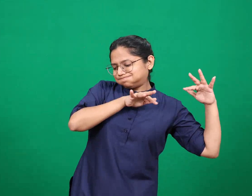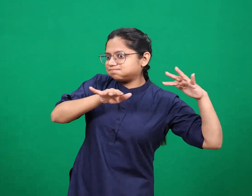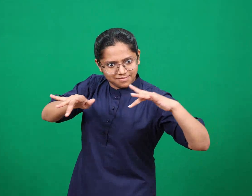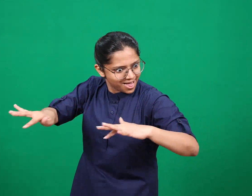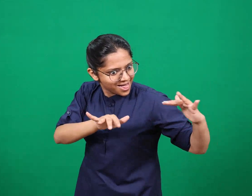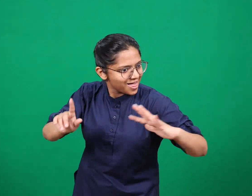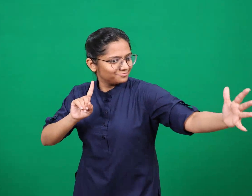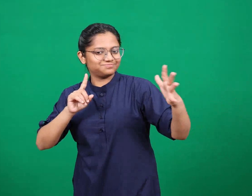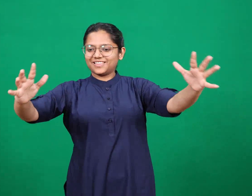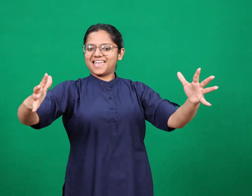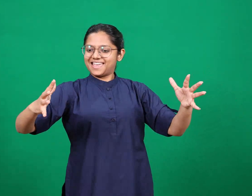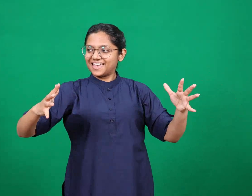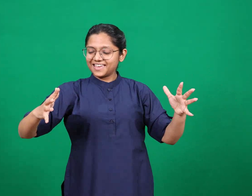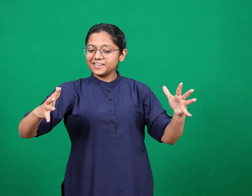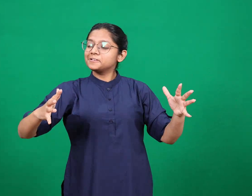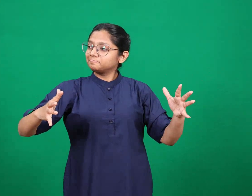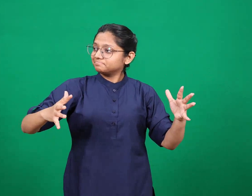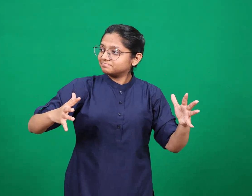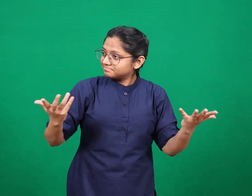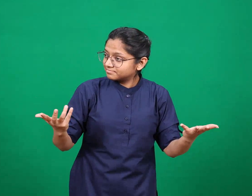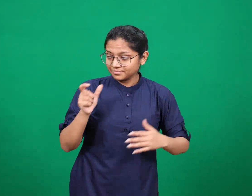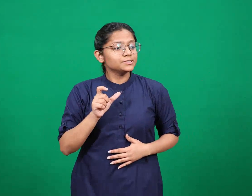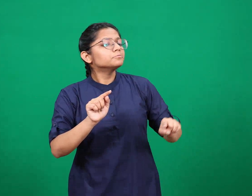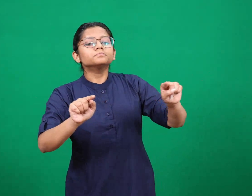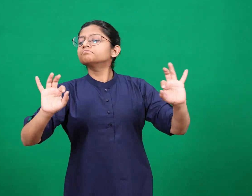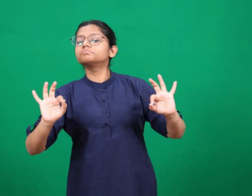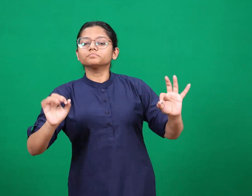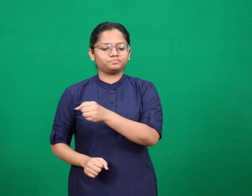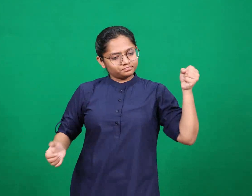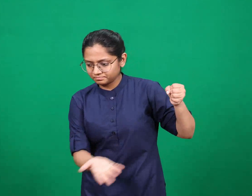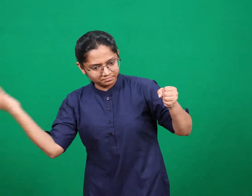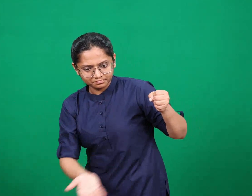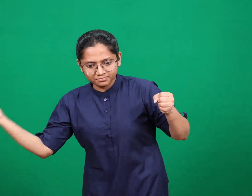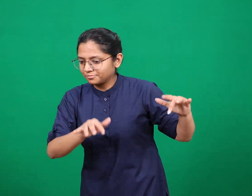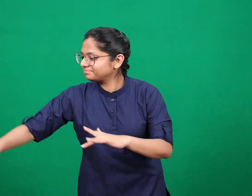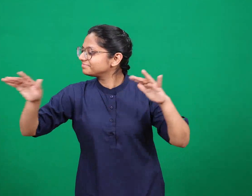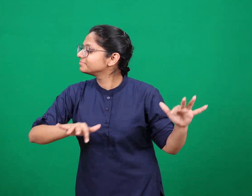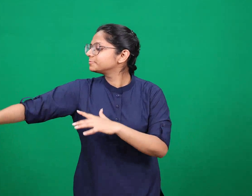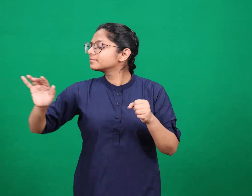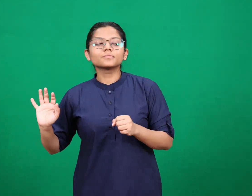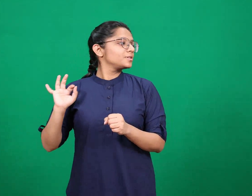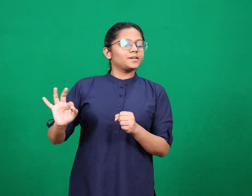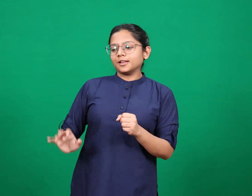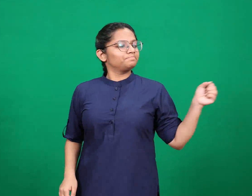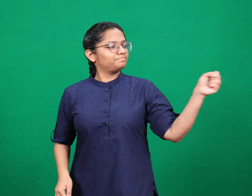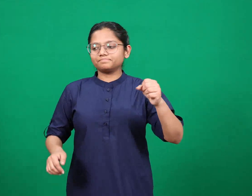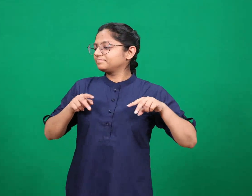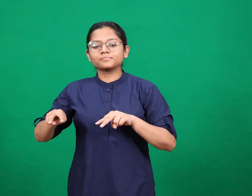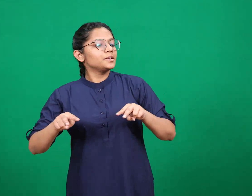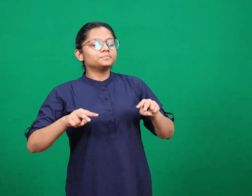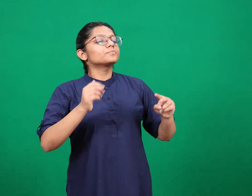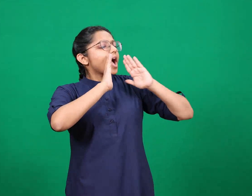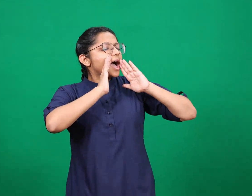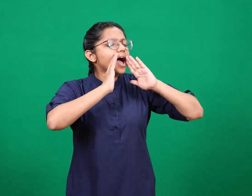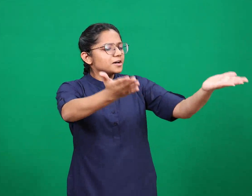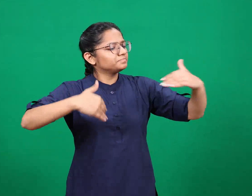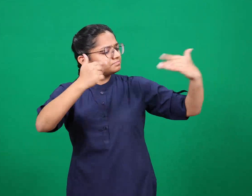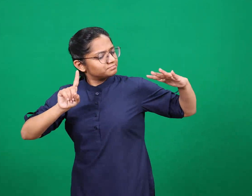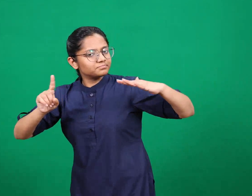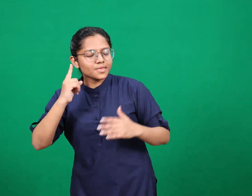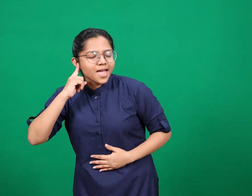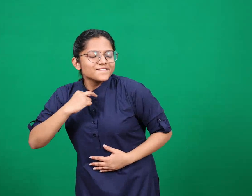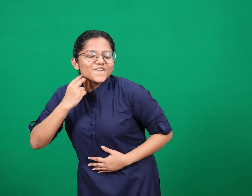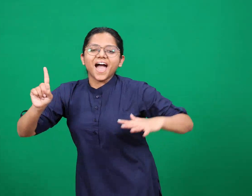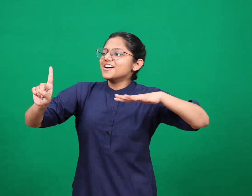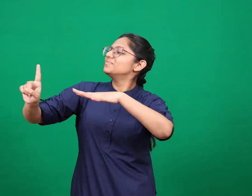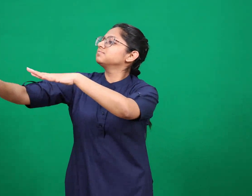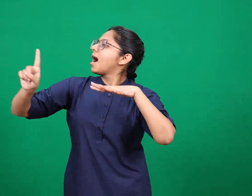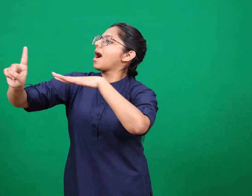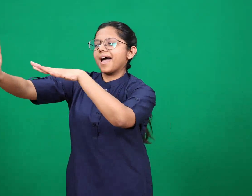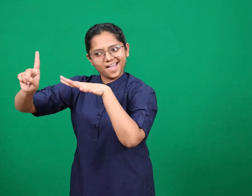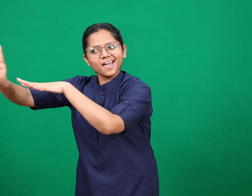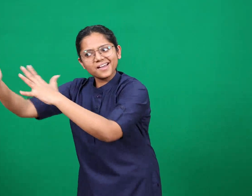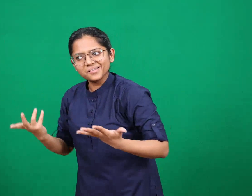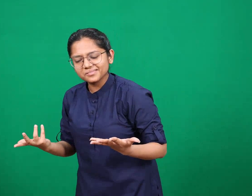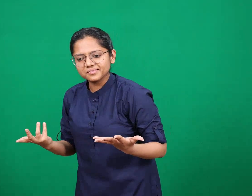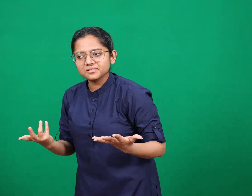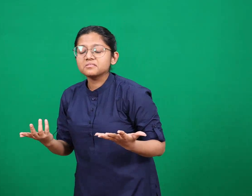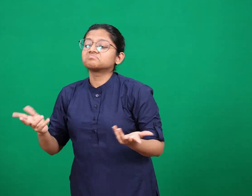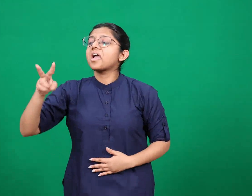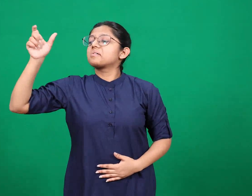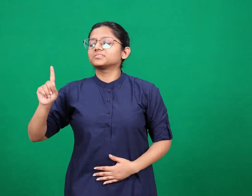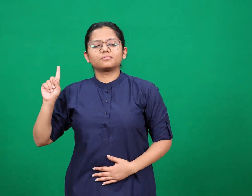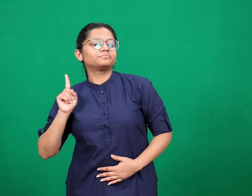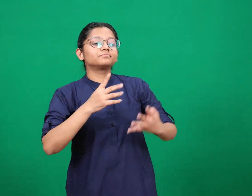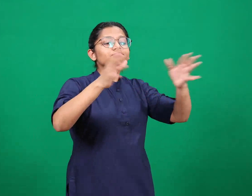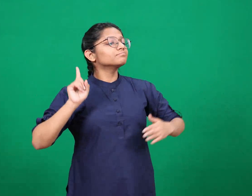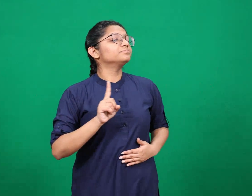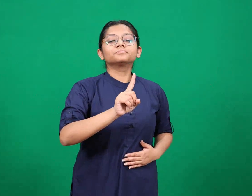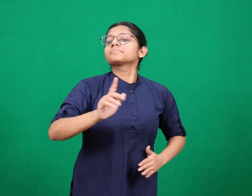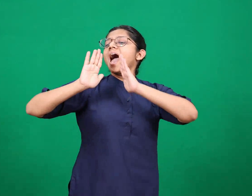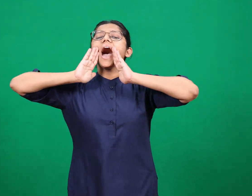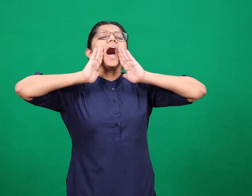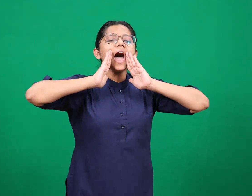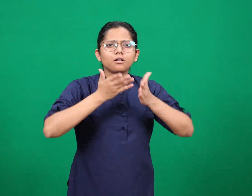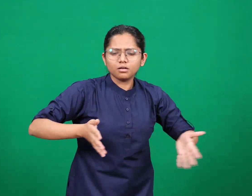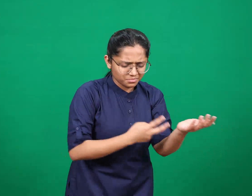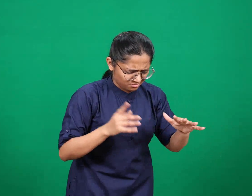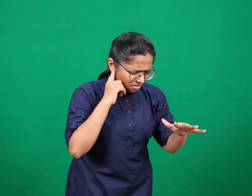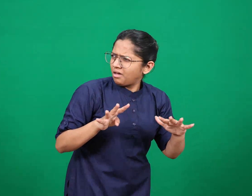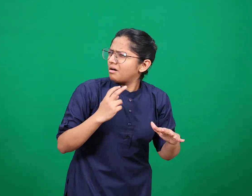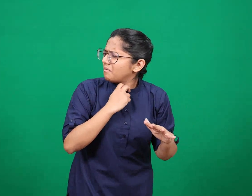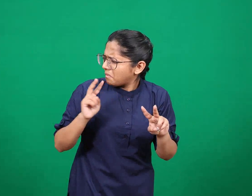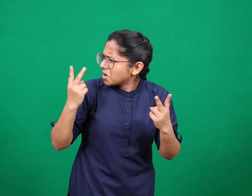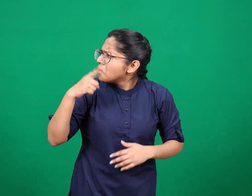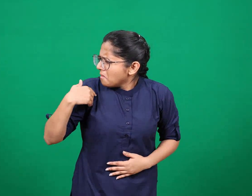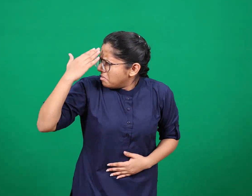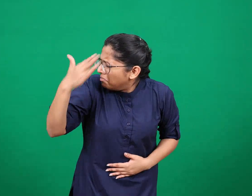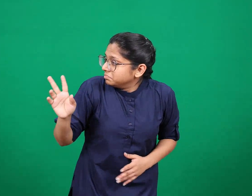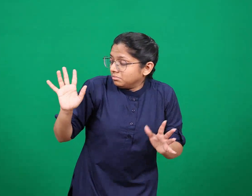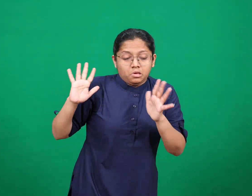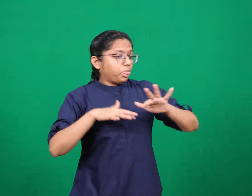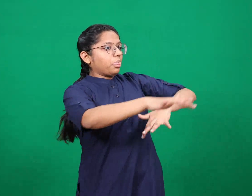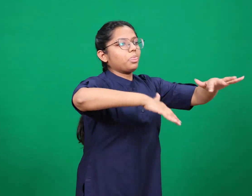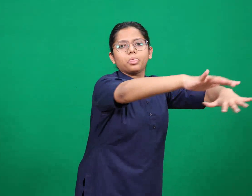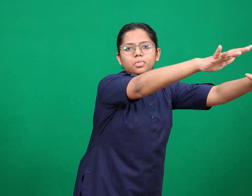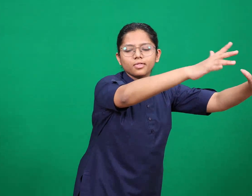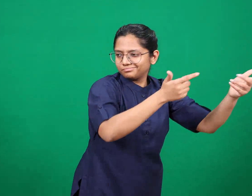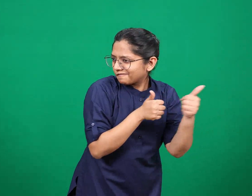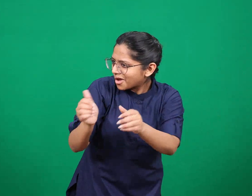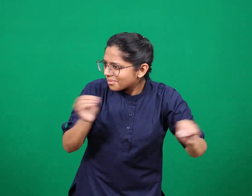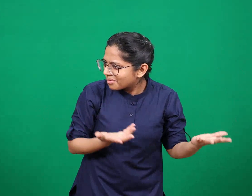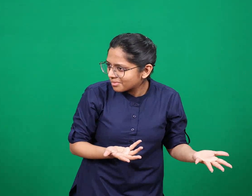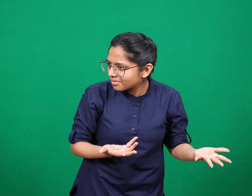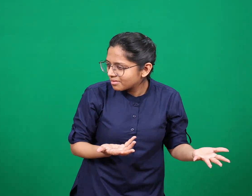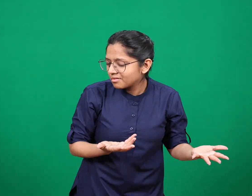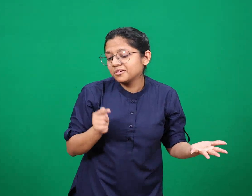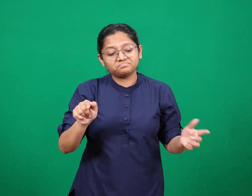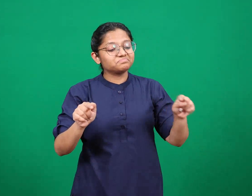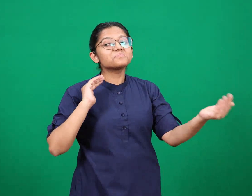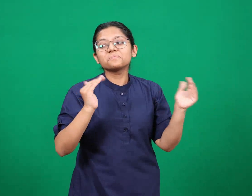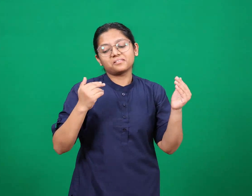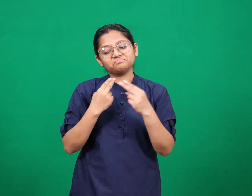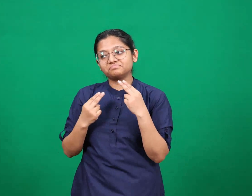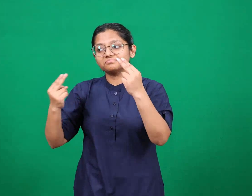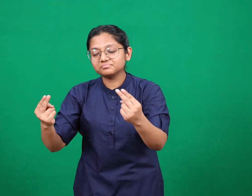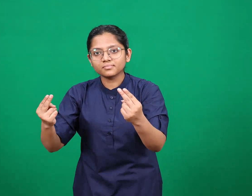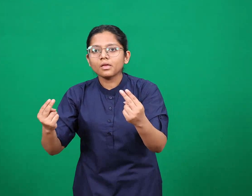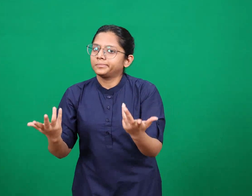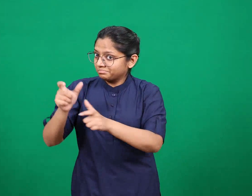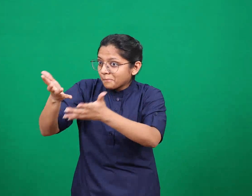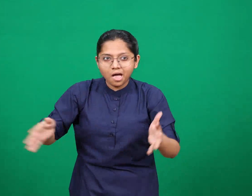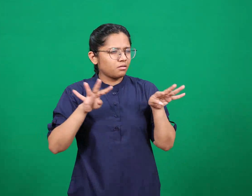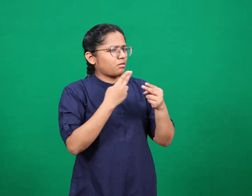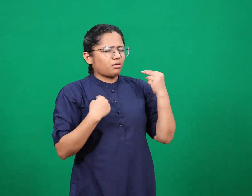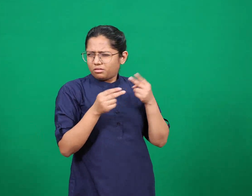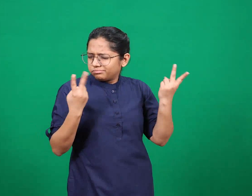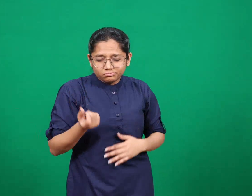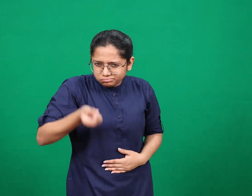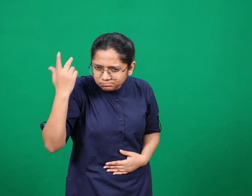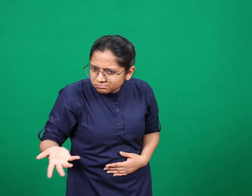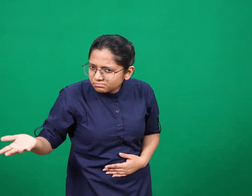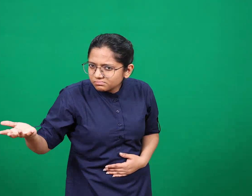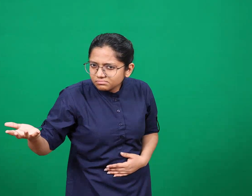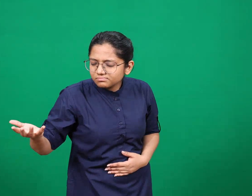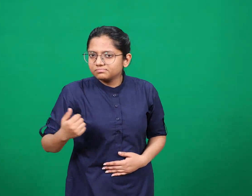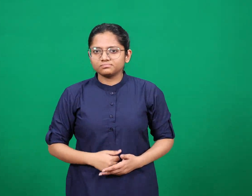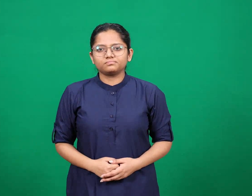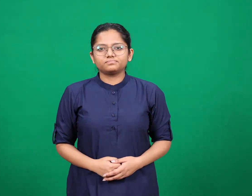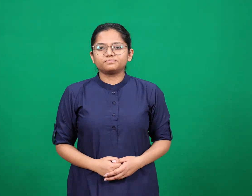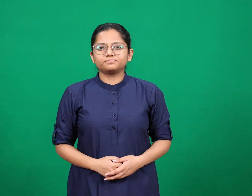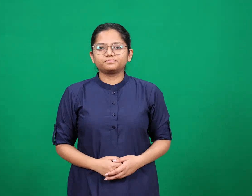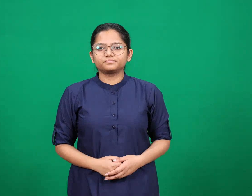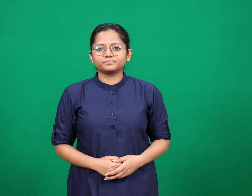But they will never follow a stranger; in fact, they will flee from him because they do not recognize his voice." Jesus spoke to them using this illustration, but they did not understand what He was telling them.